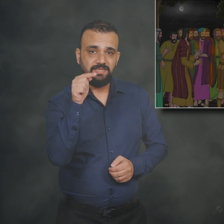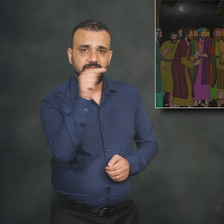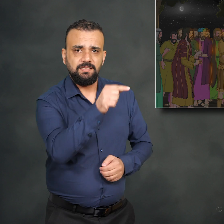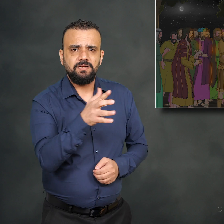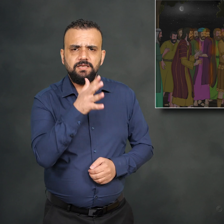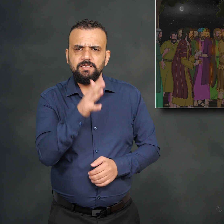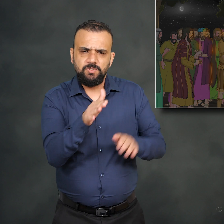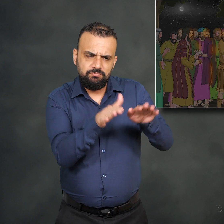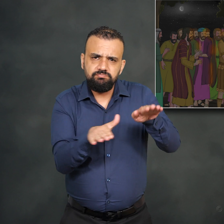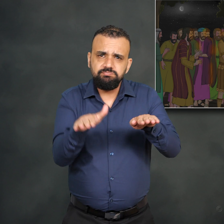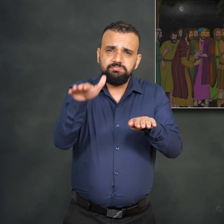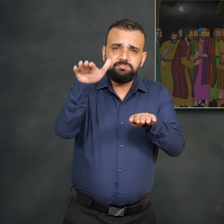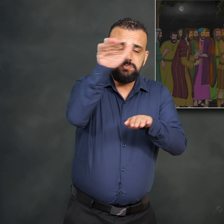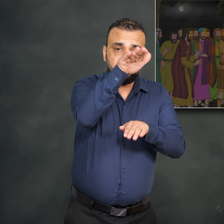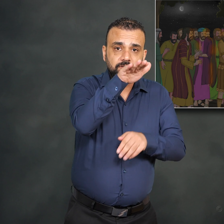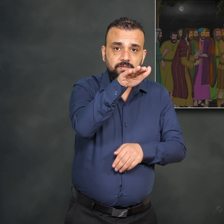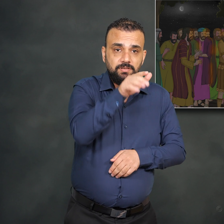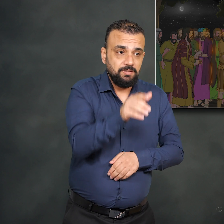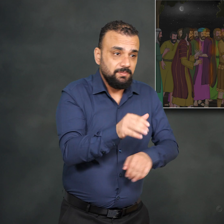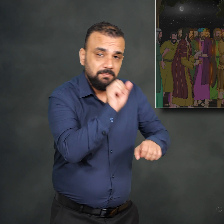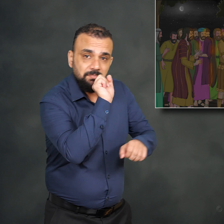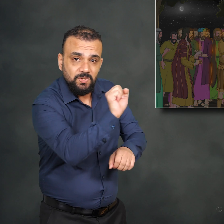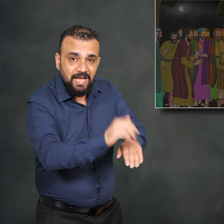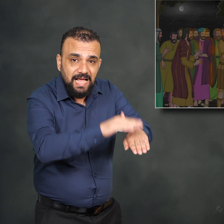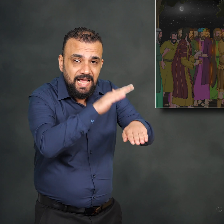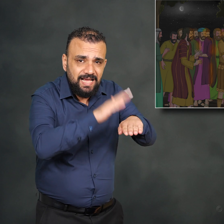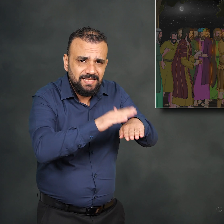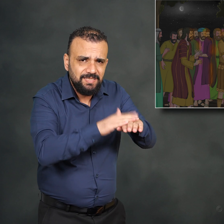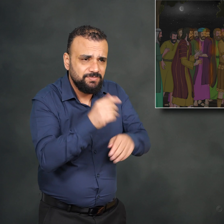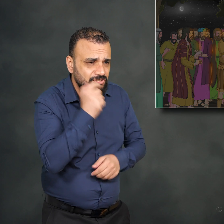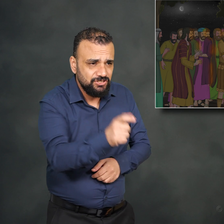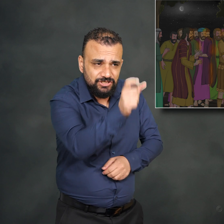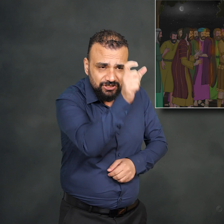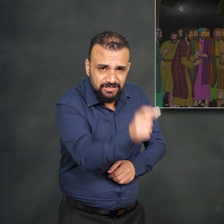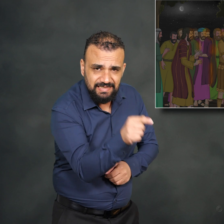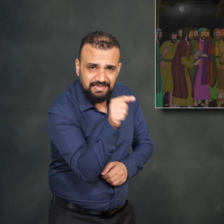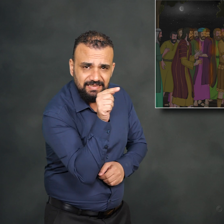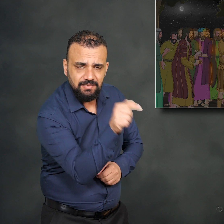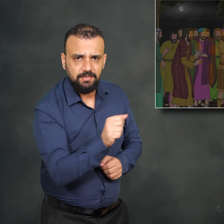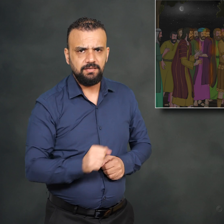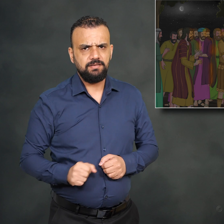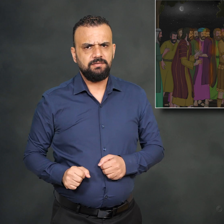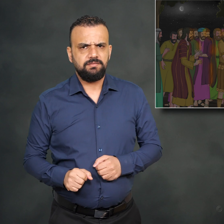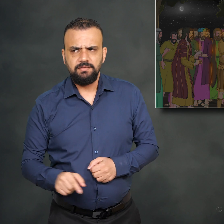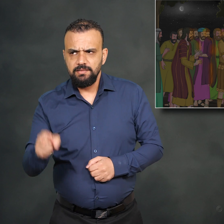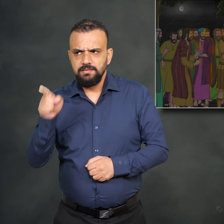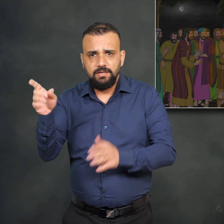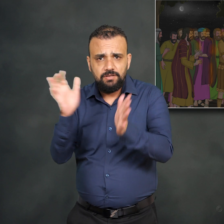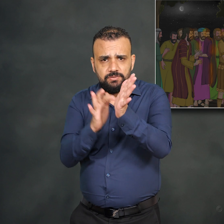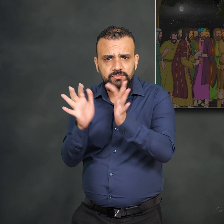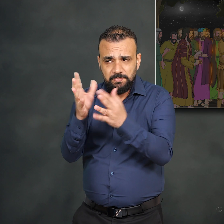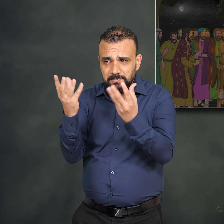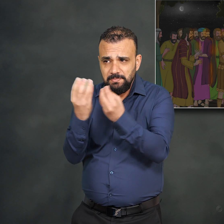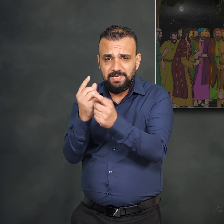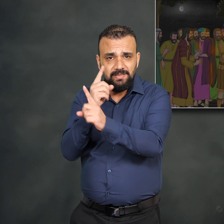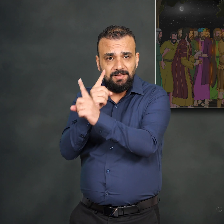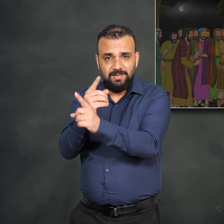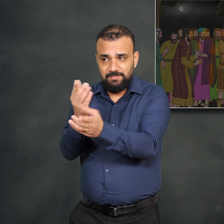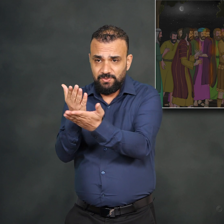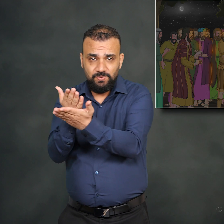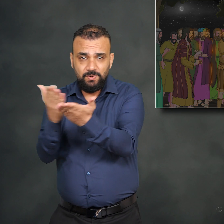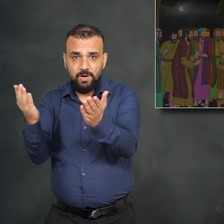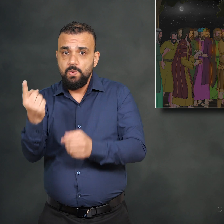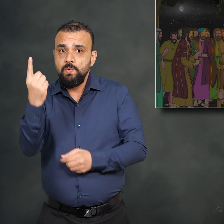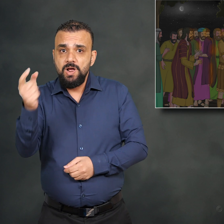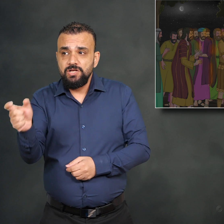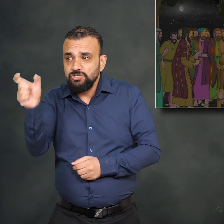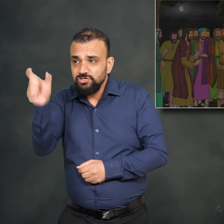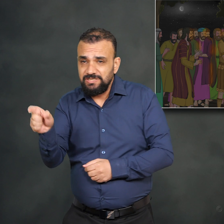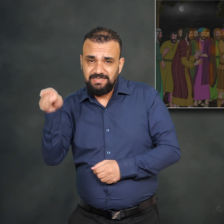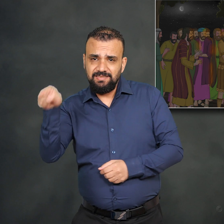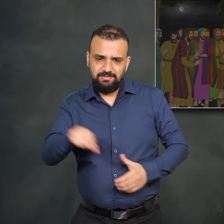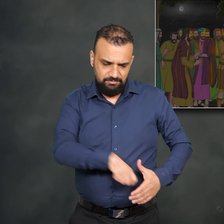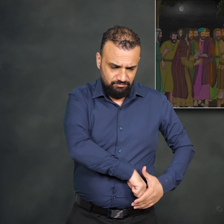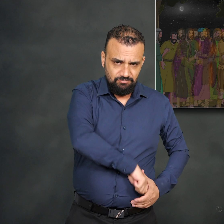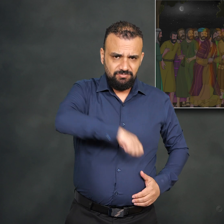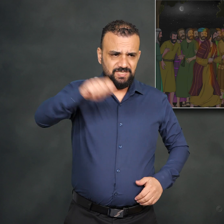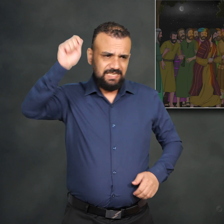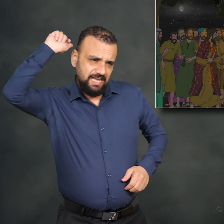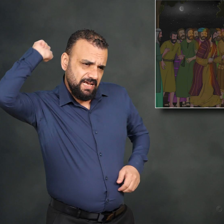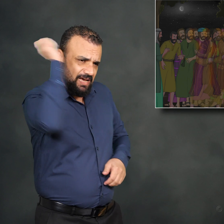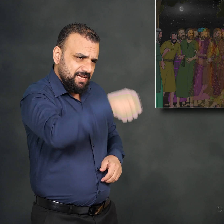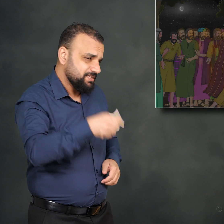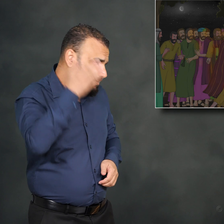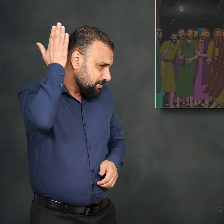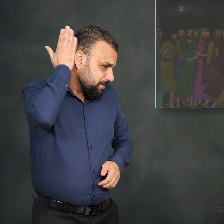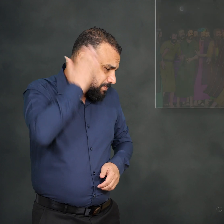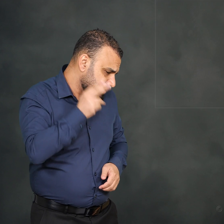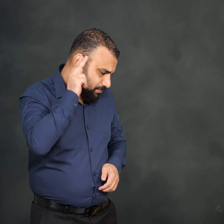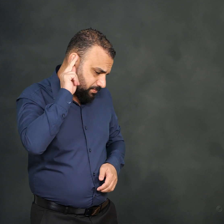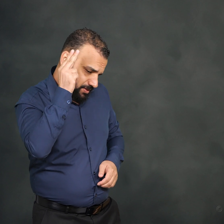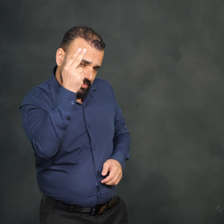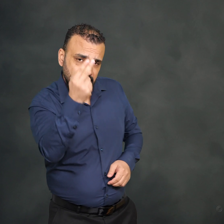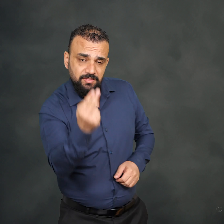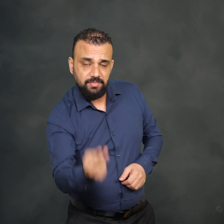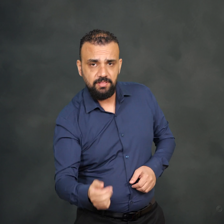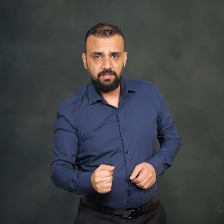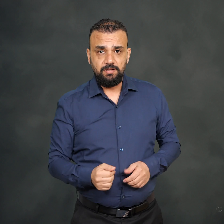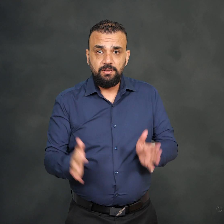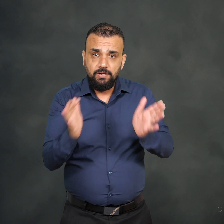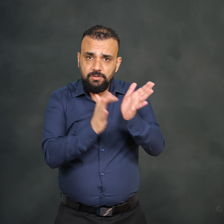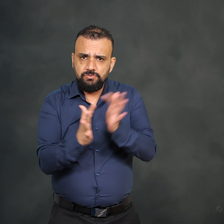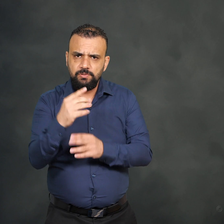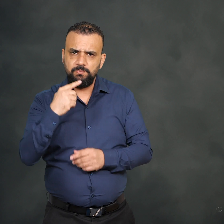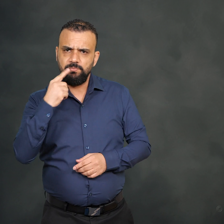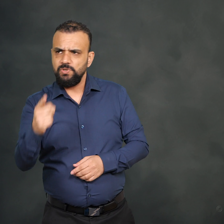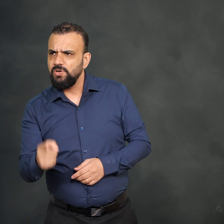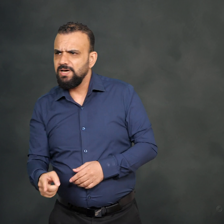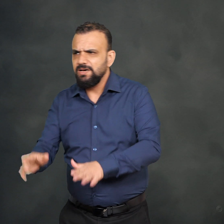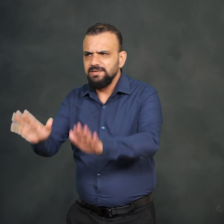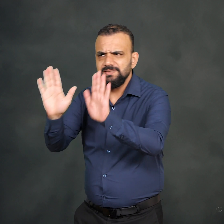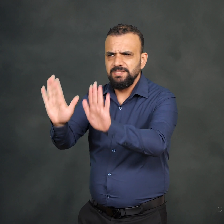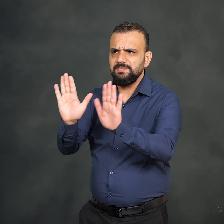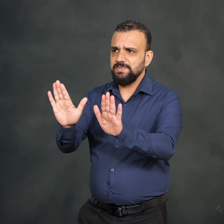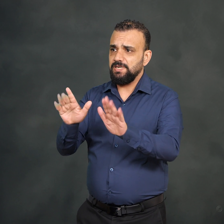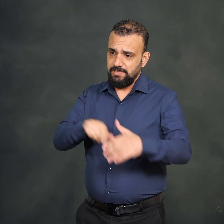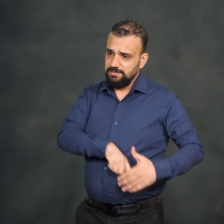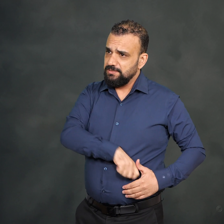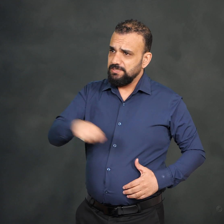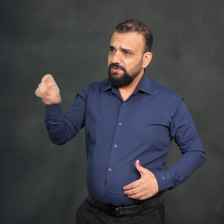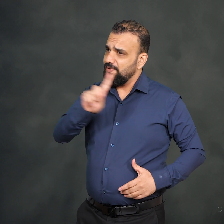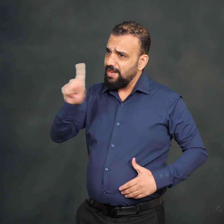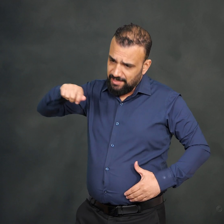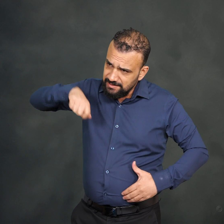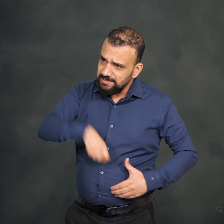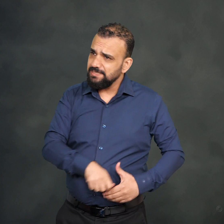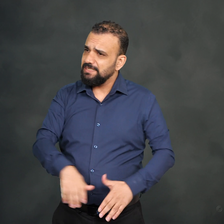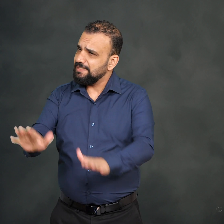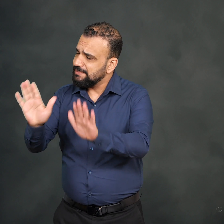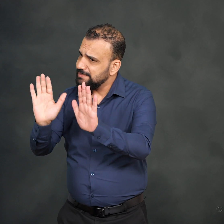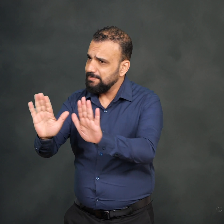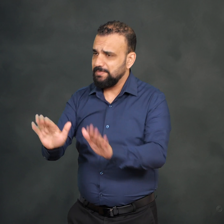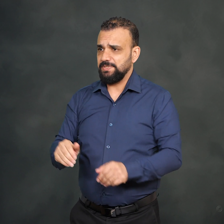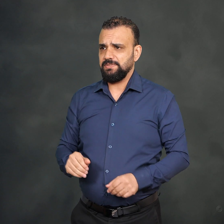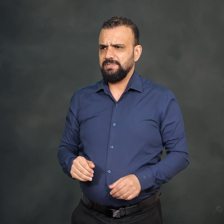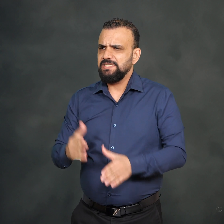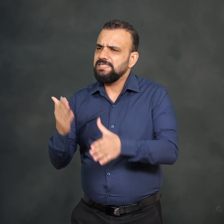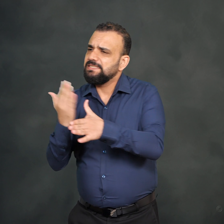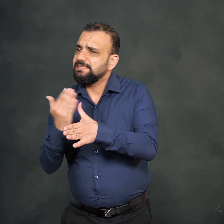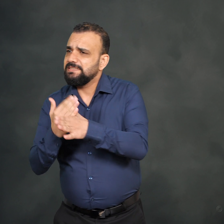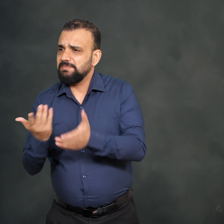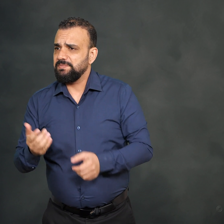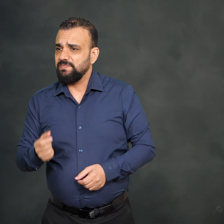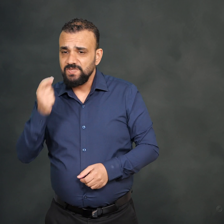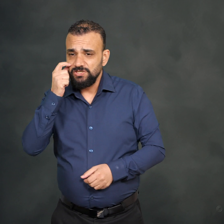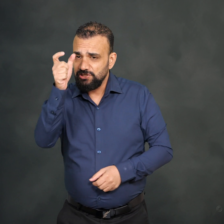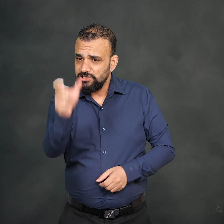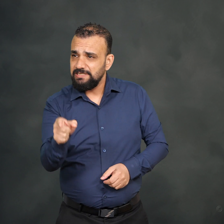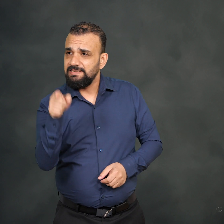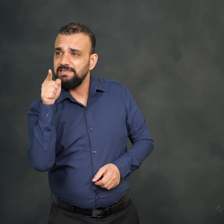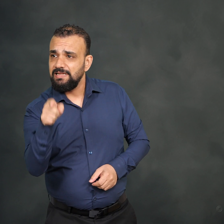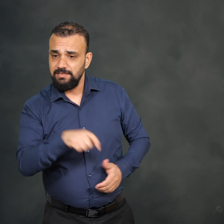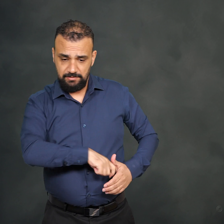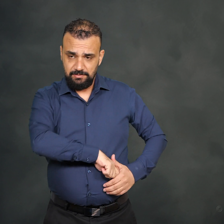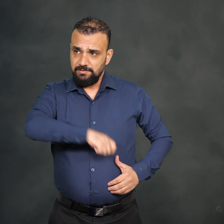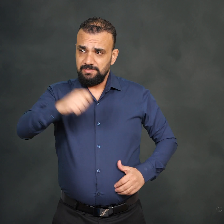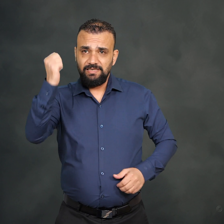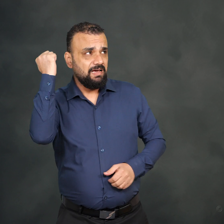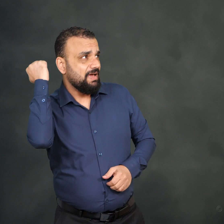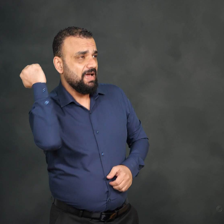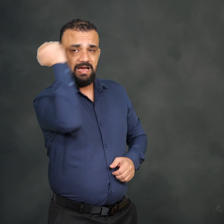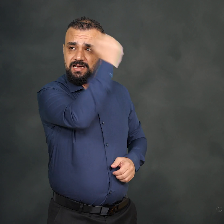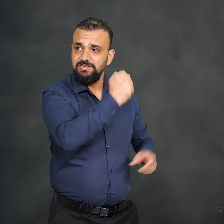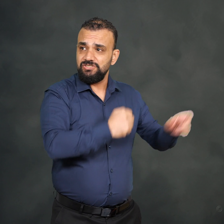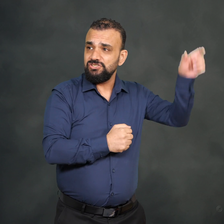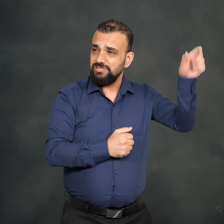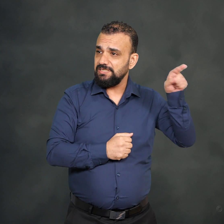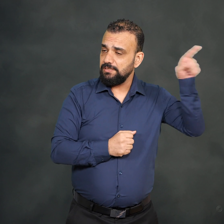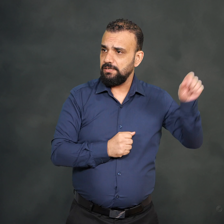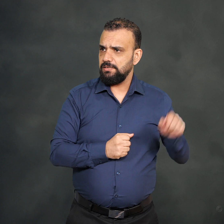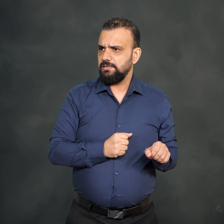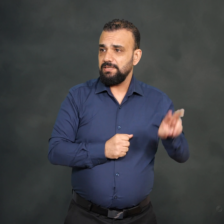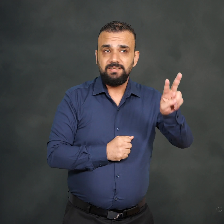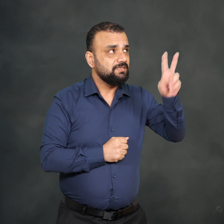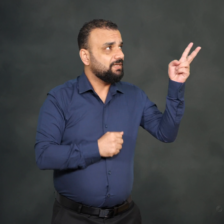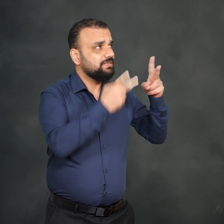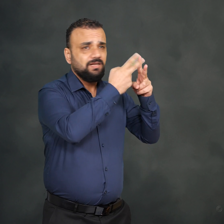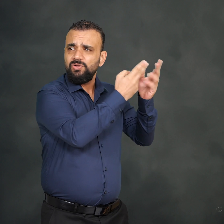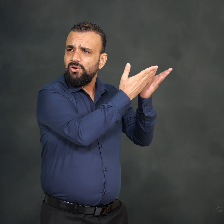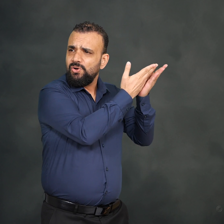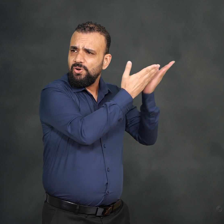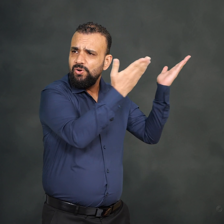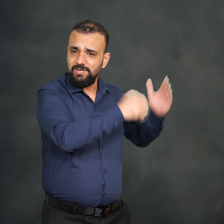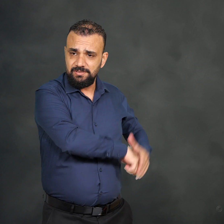At this, one of Jesus’ companions drew his sword and struck the servant of the high priest, cutting off his ear.